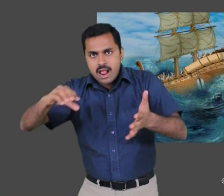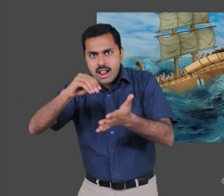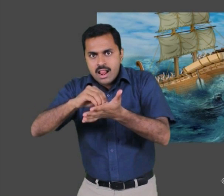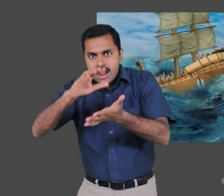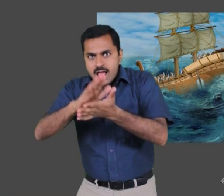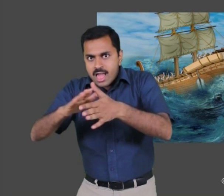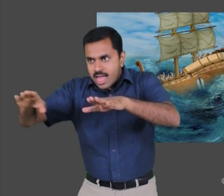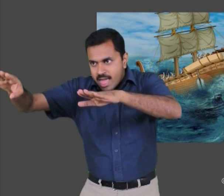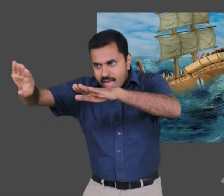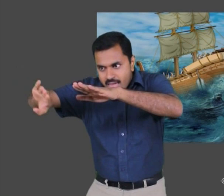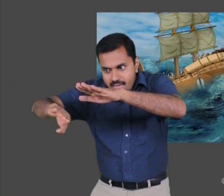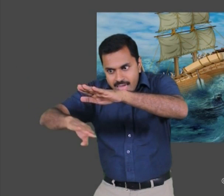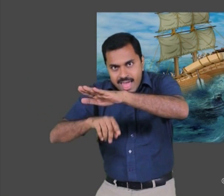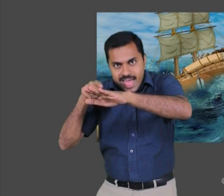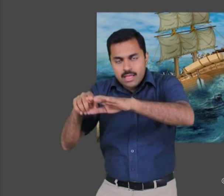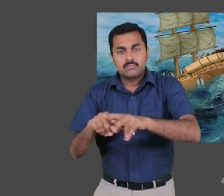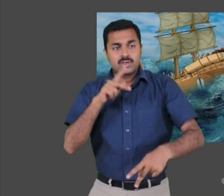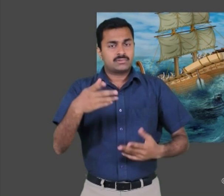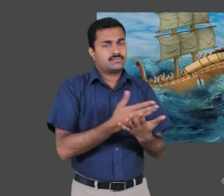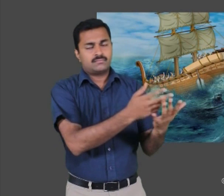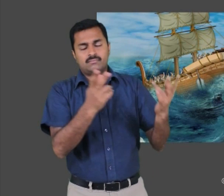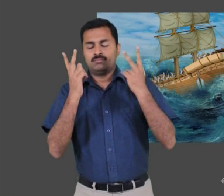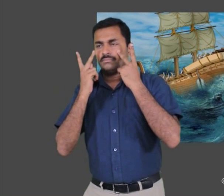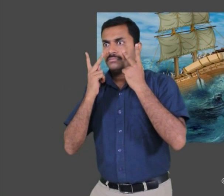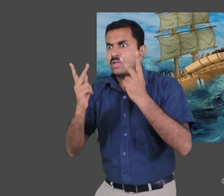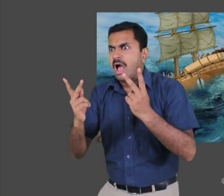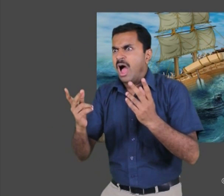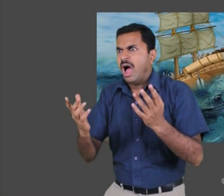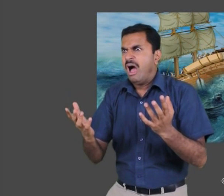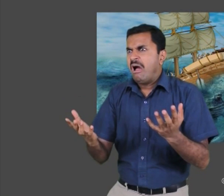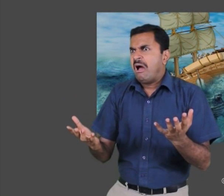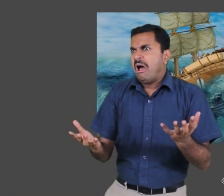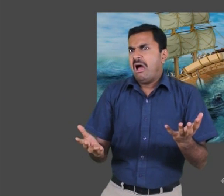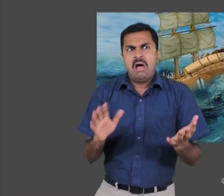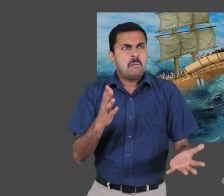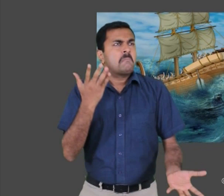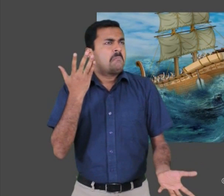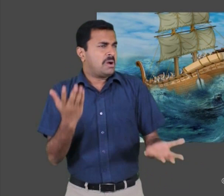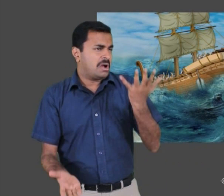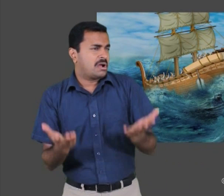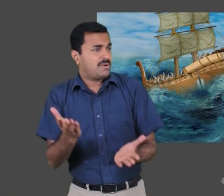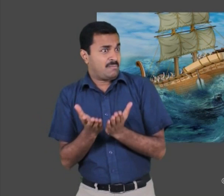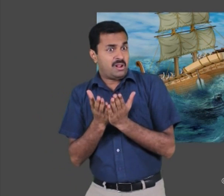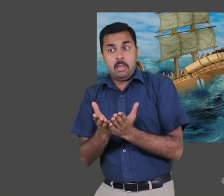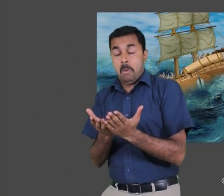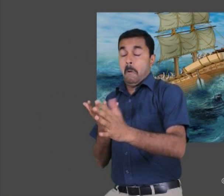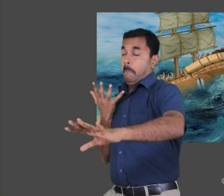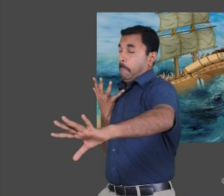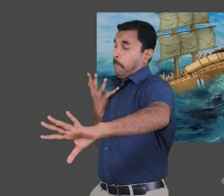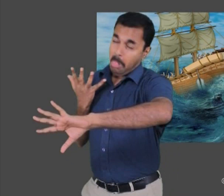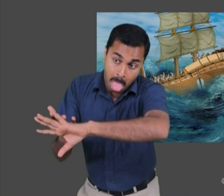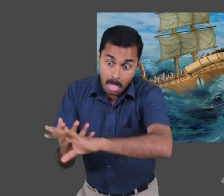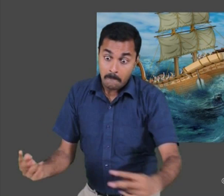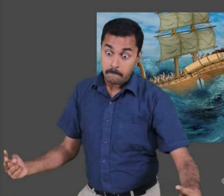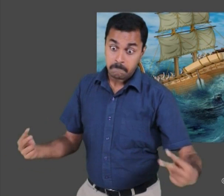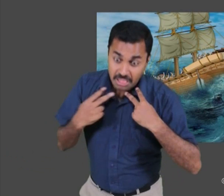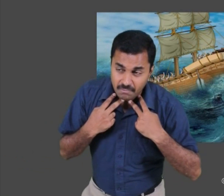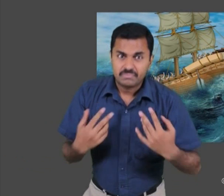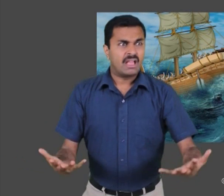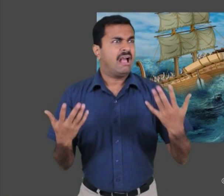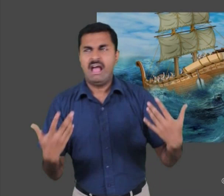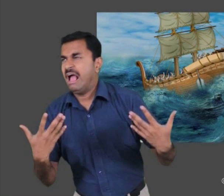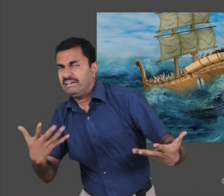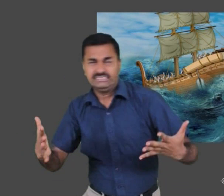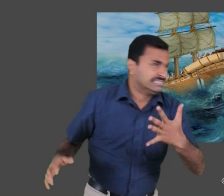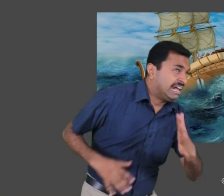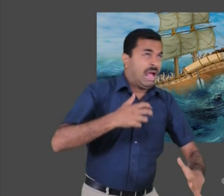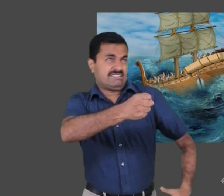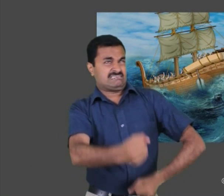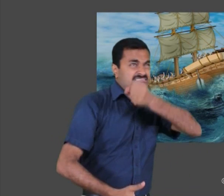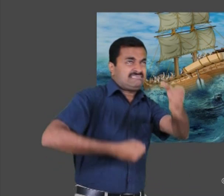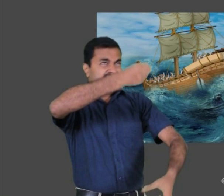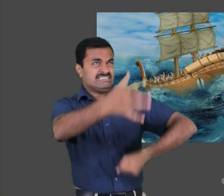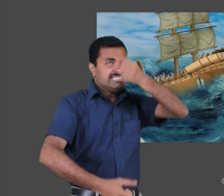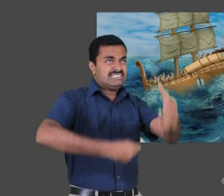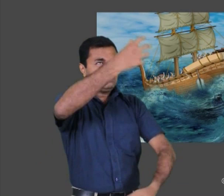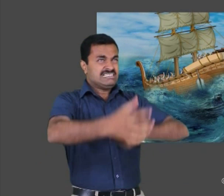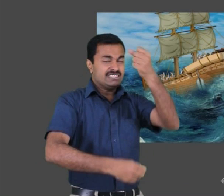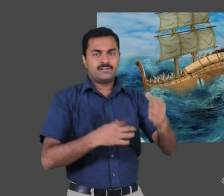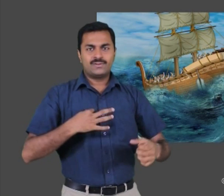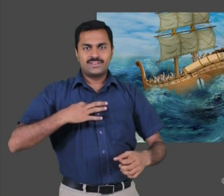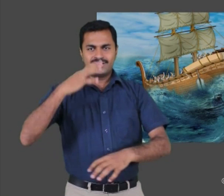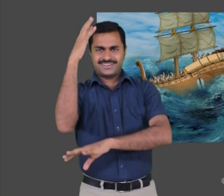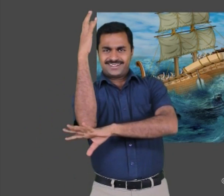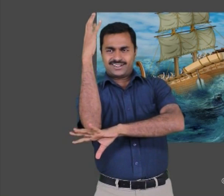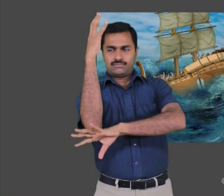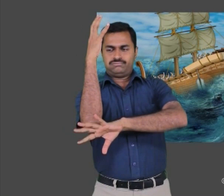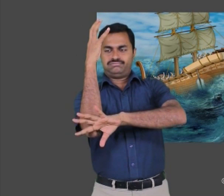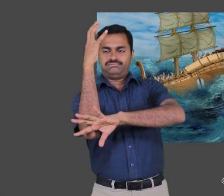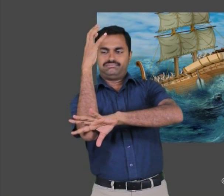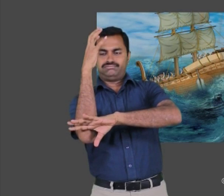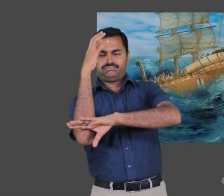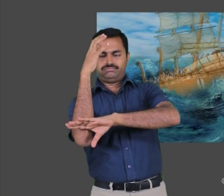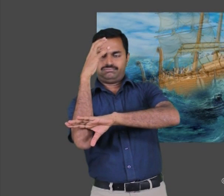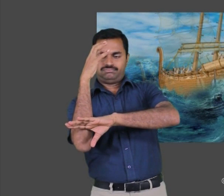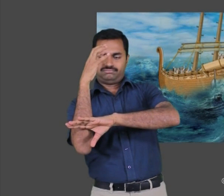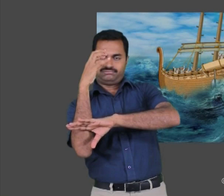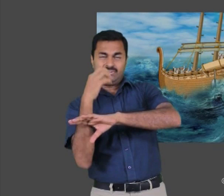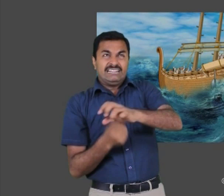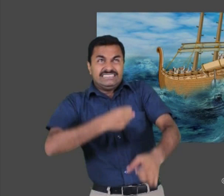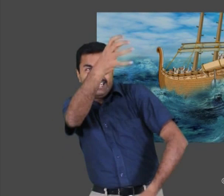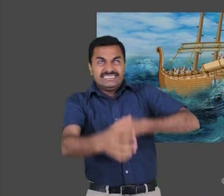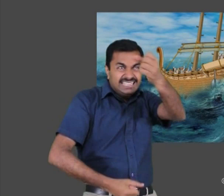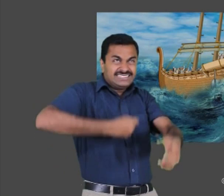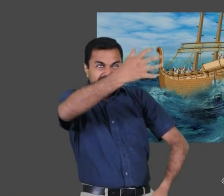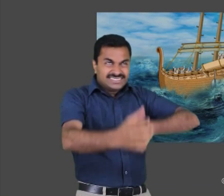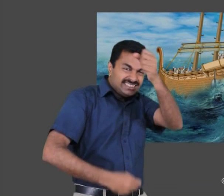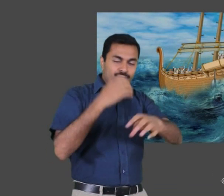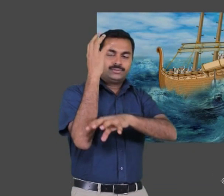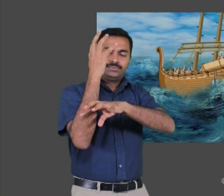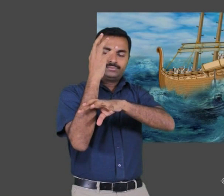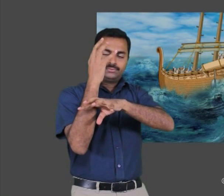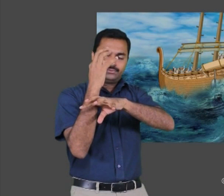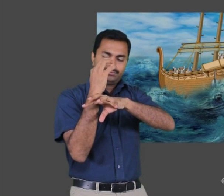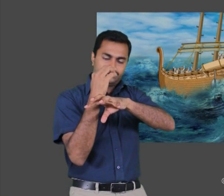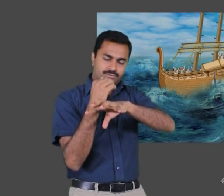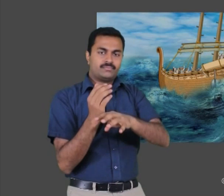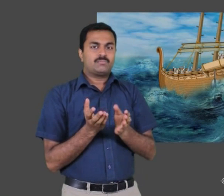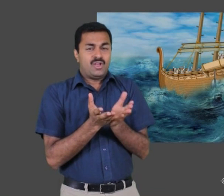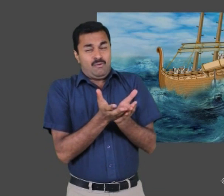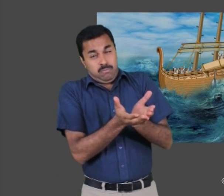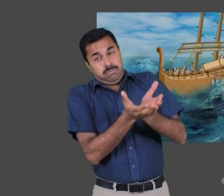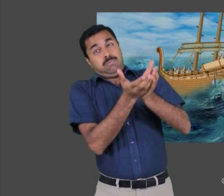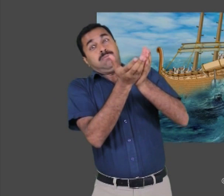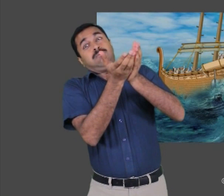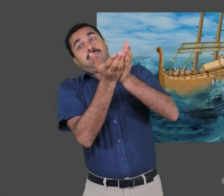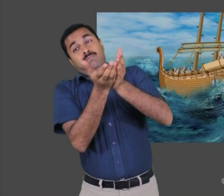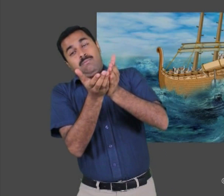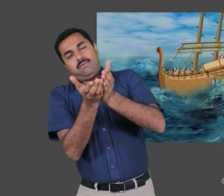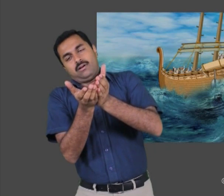After hoisting it up, the crew used ropes to undergird the ship.